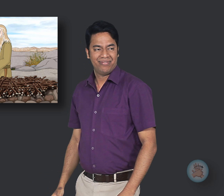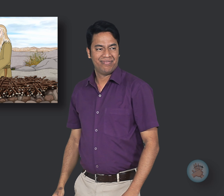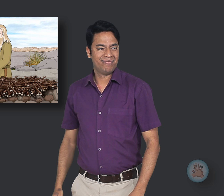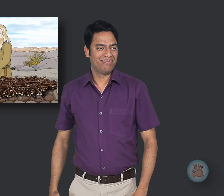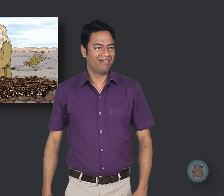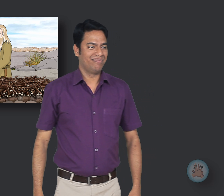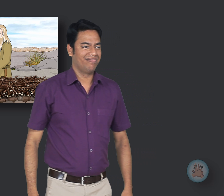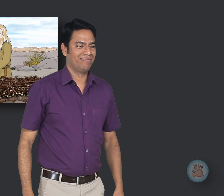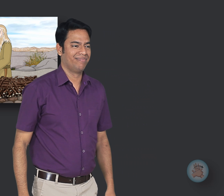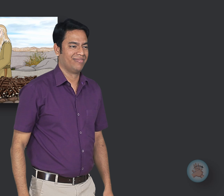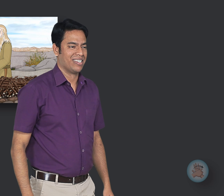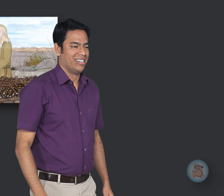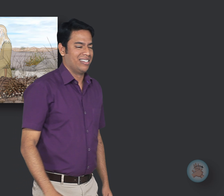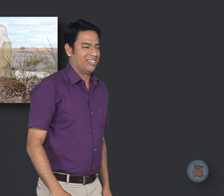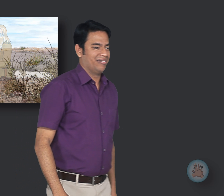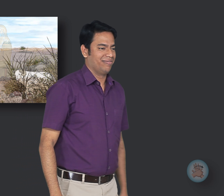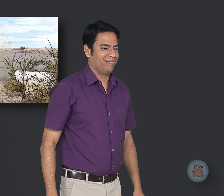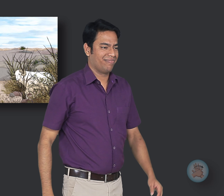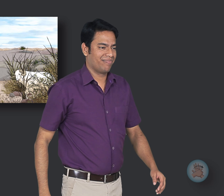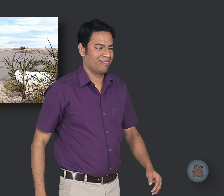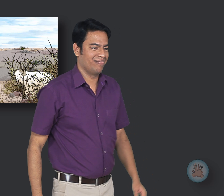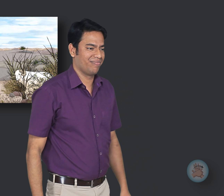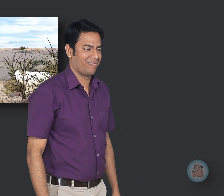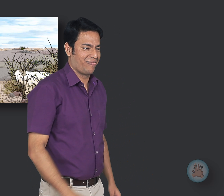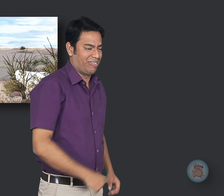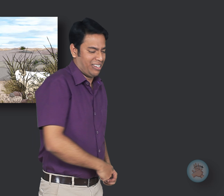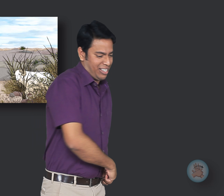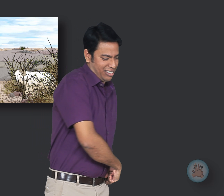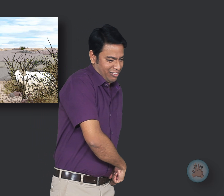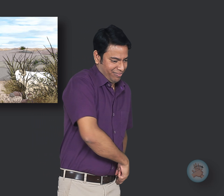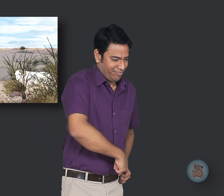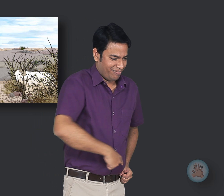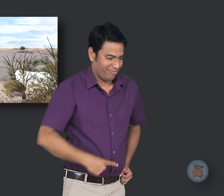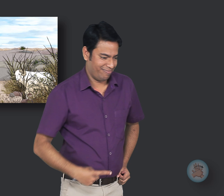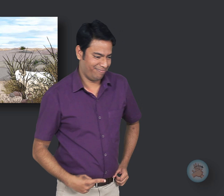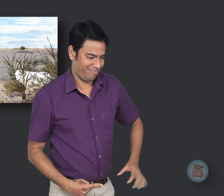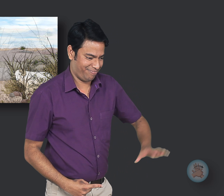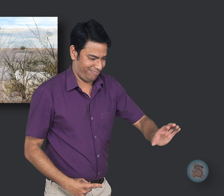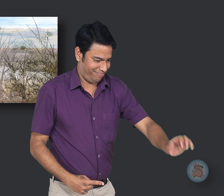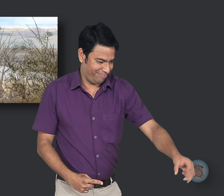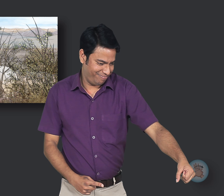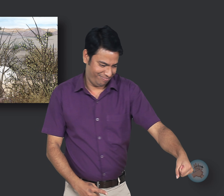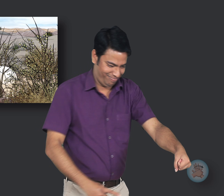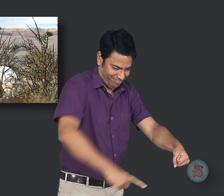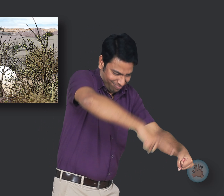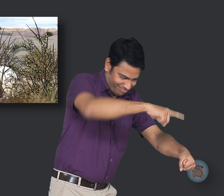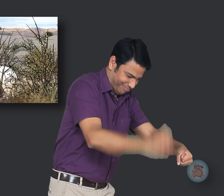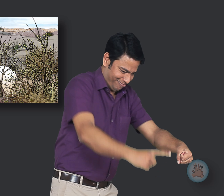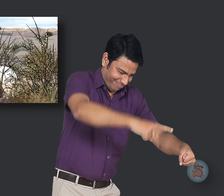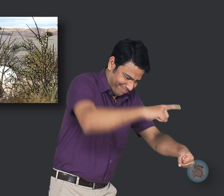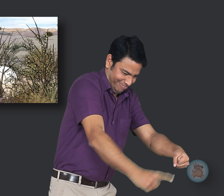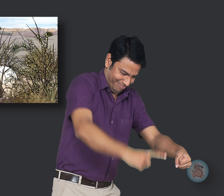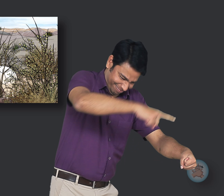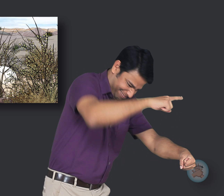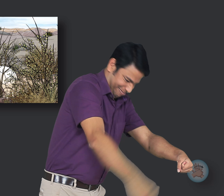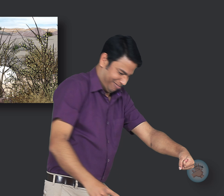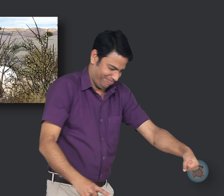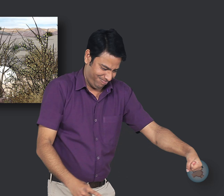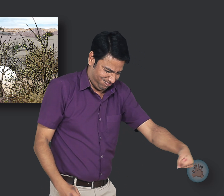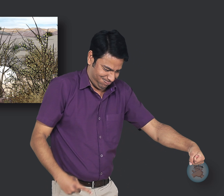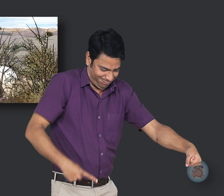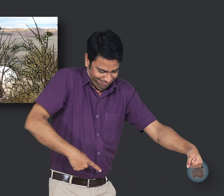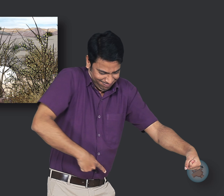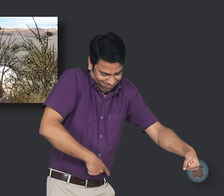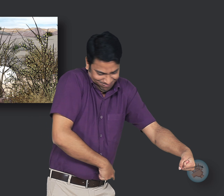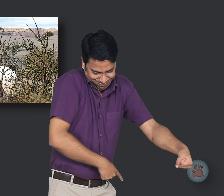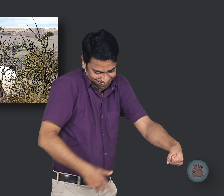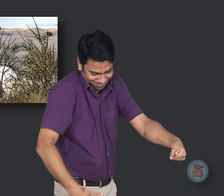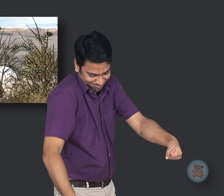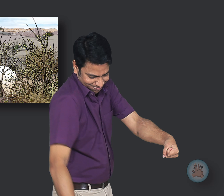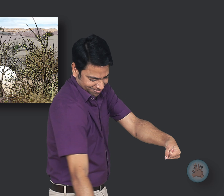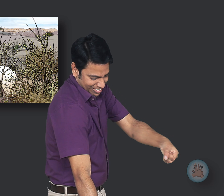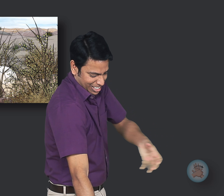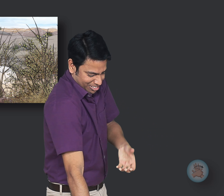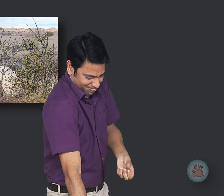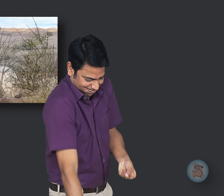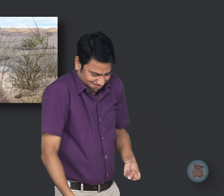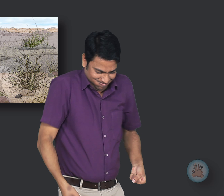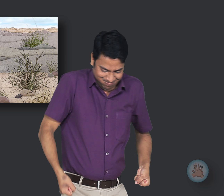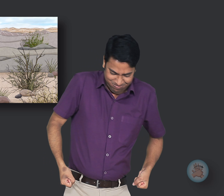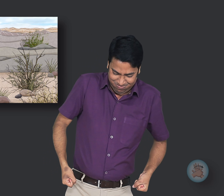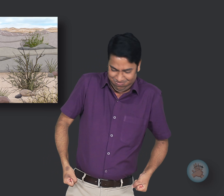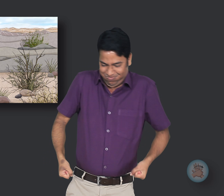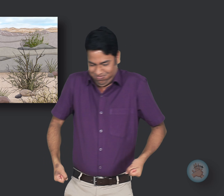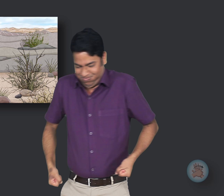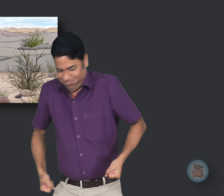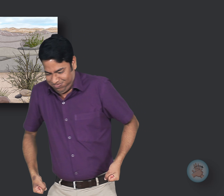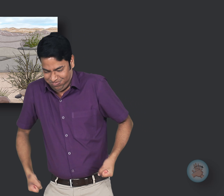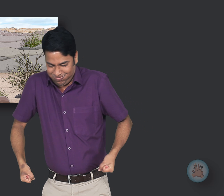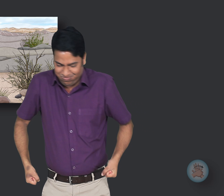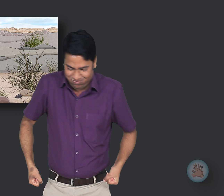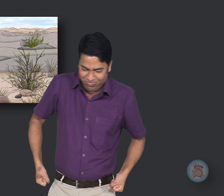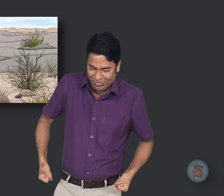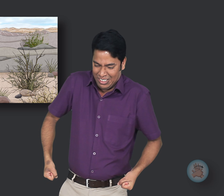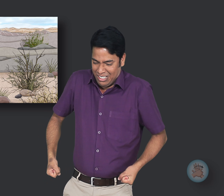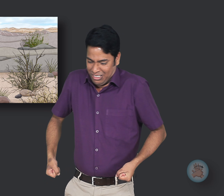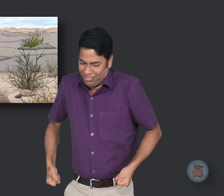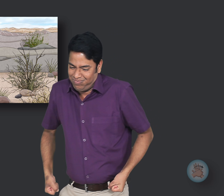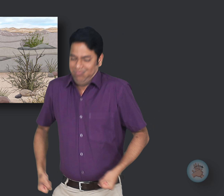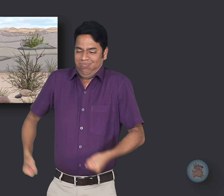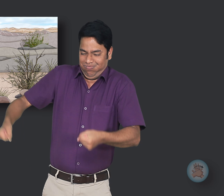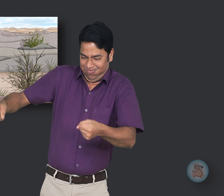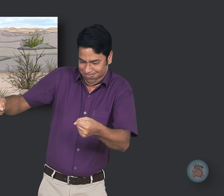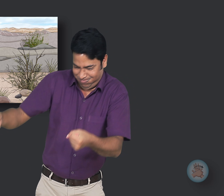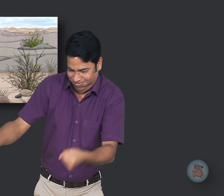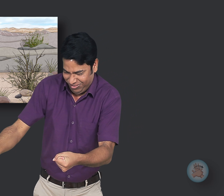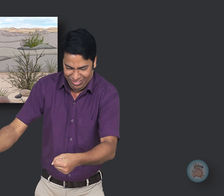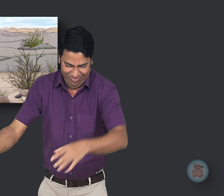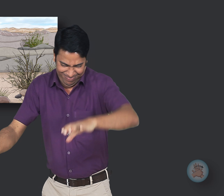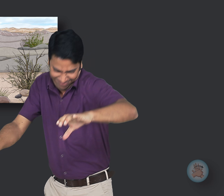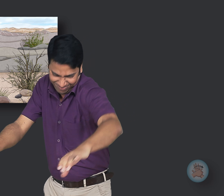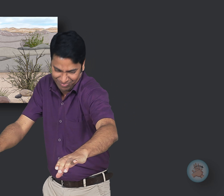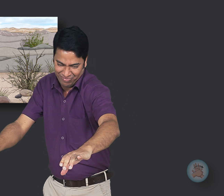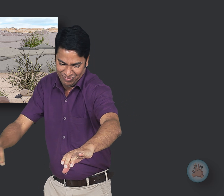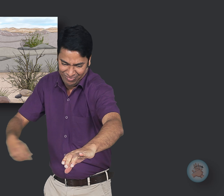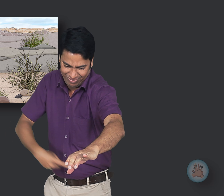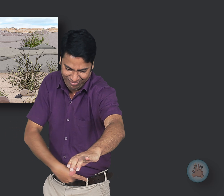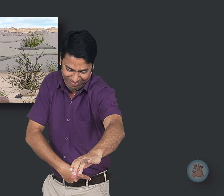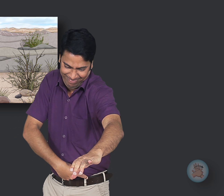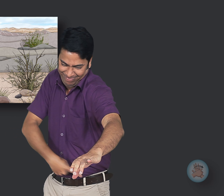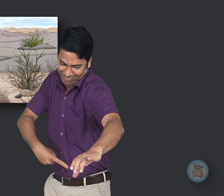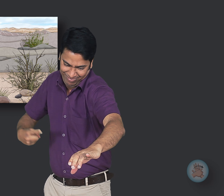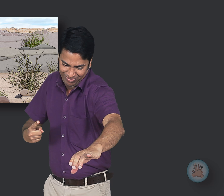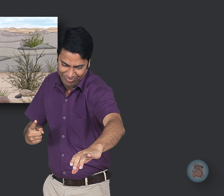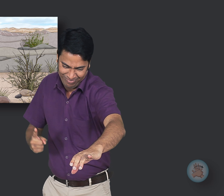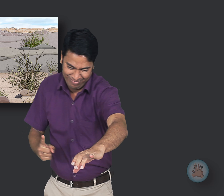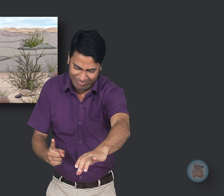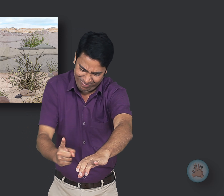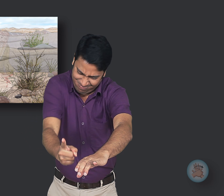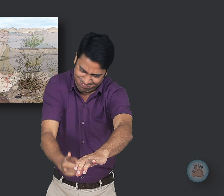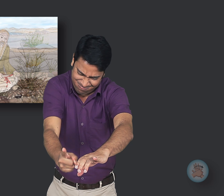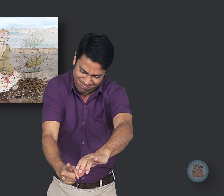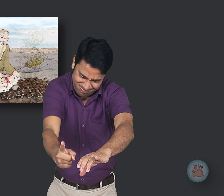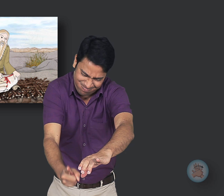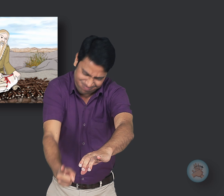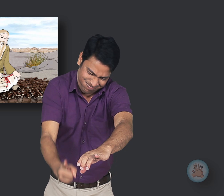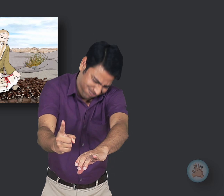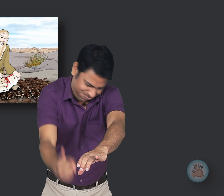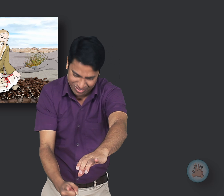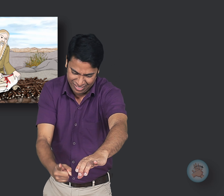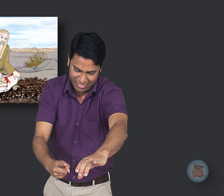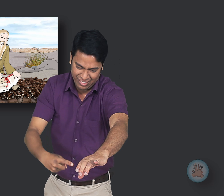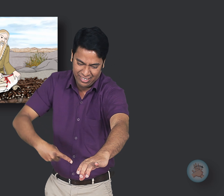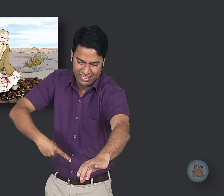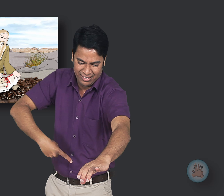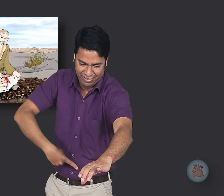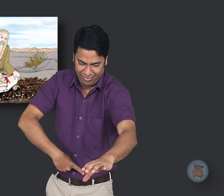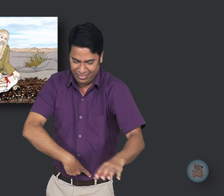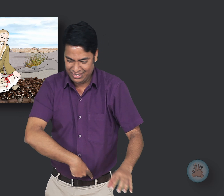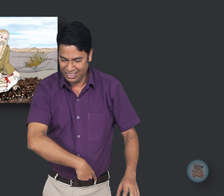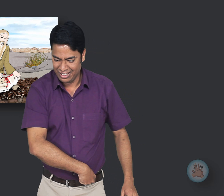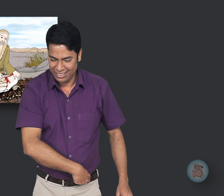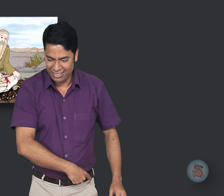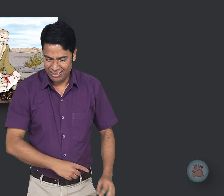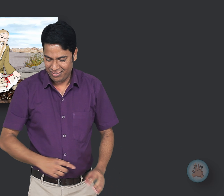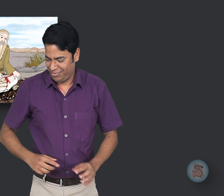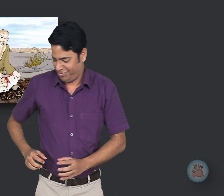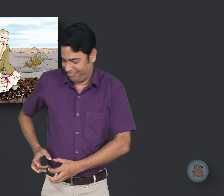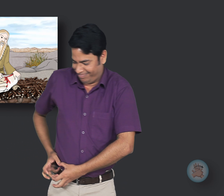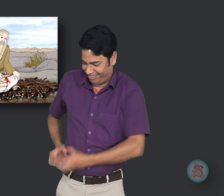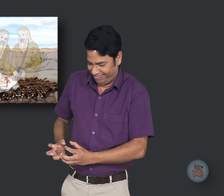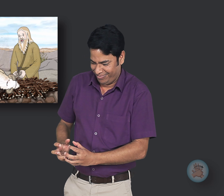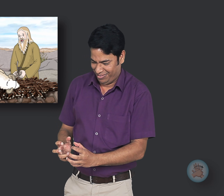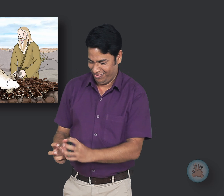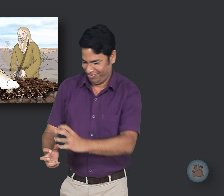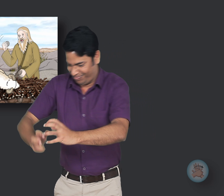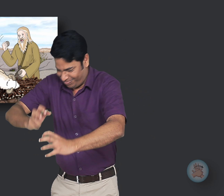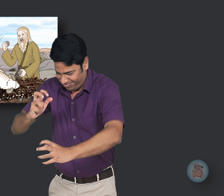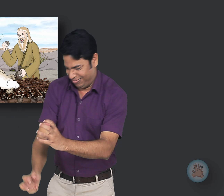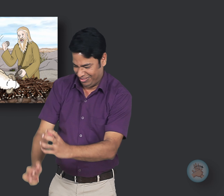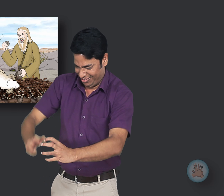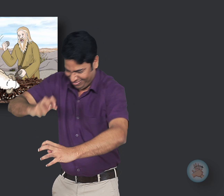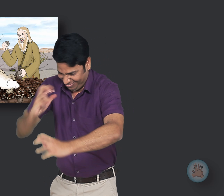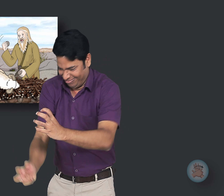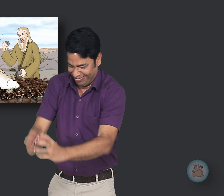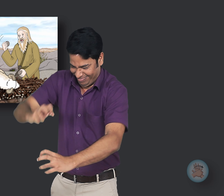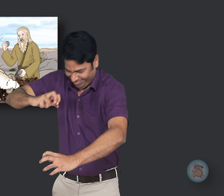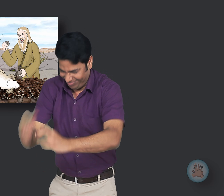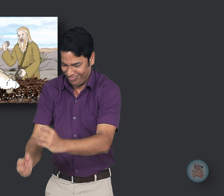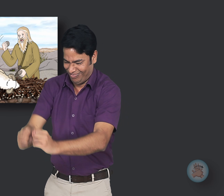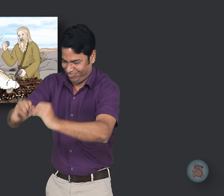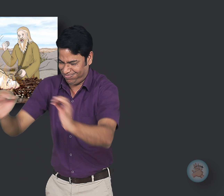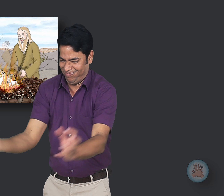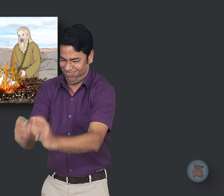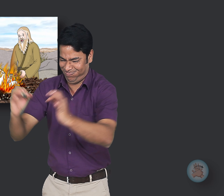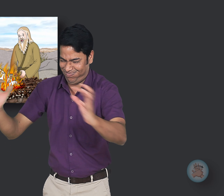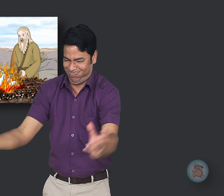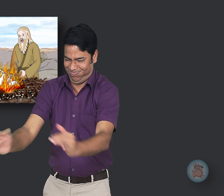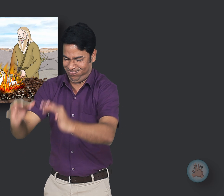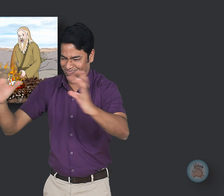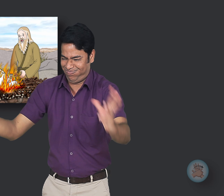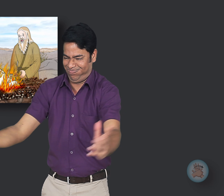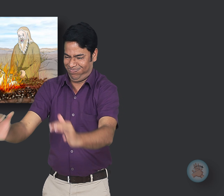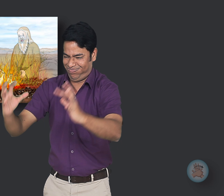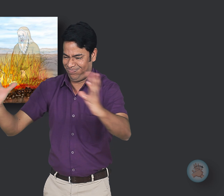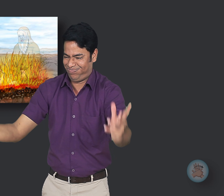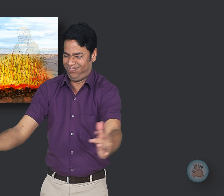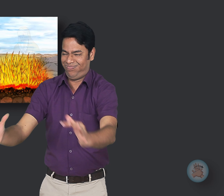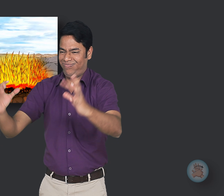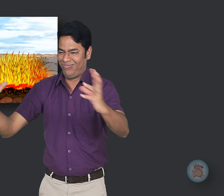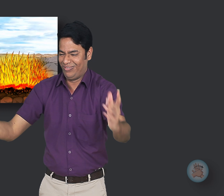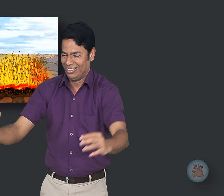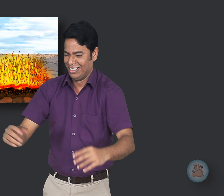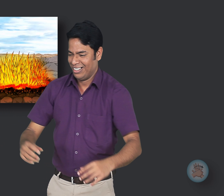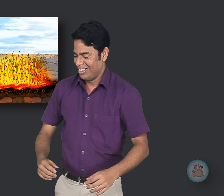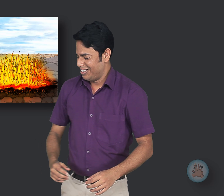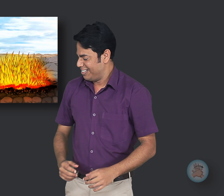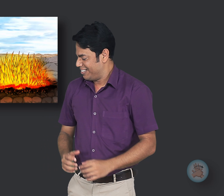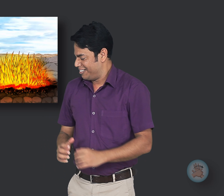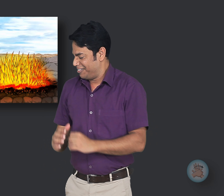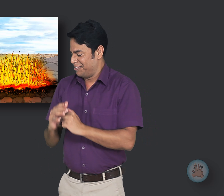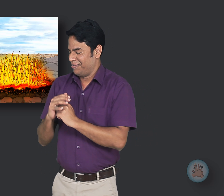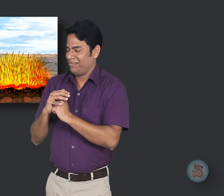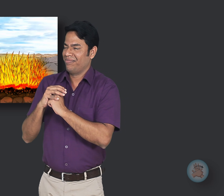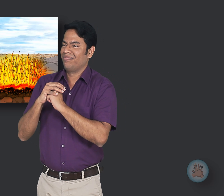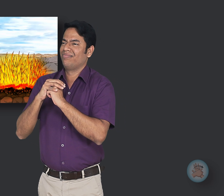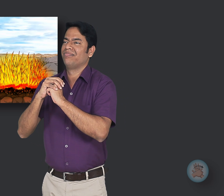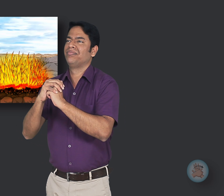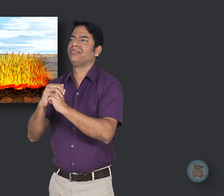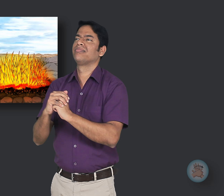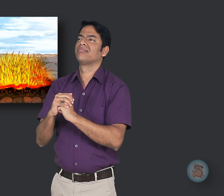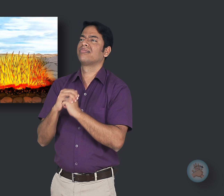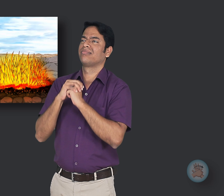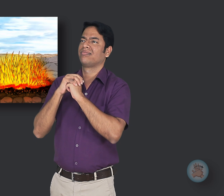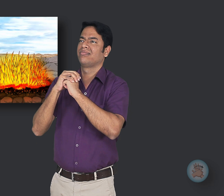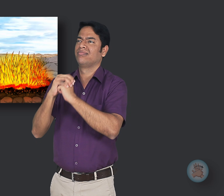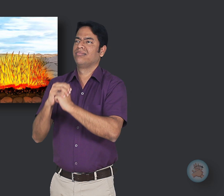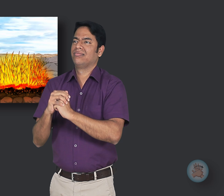So he went and took the ram and offered it as a burnt offering in place of his son.